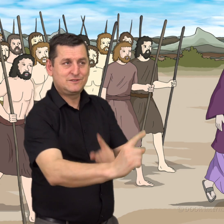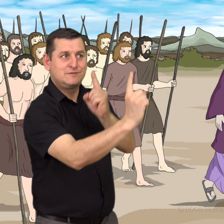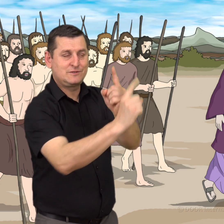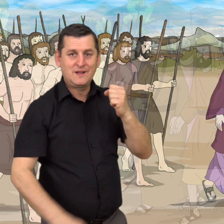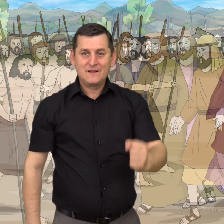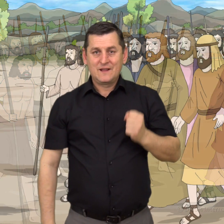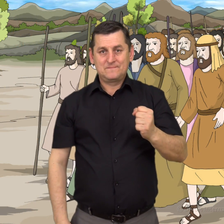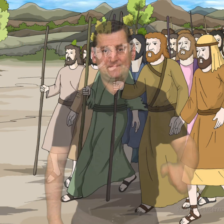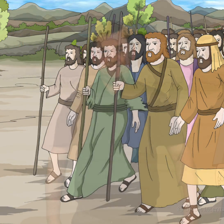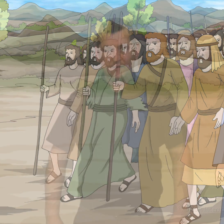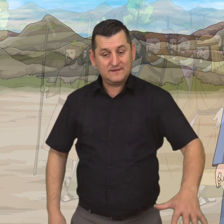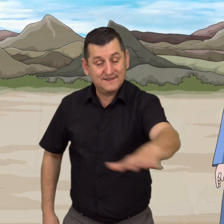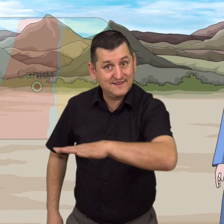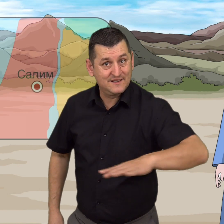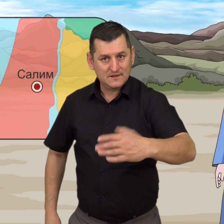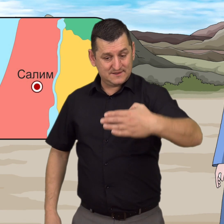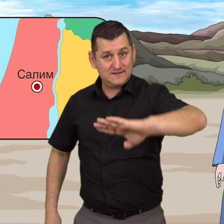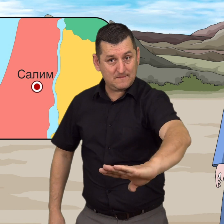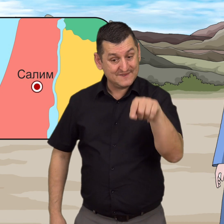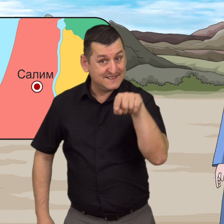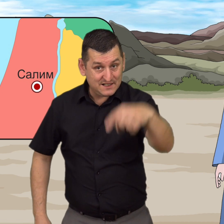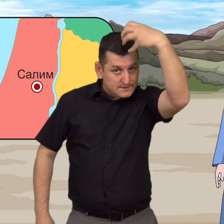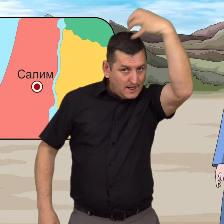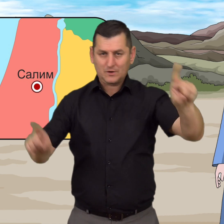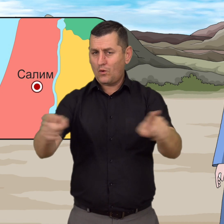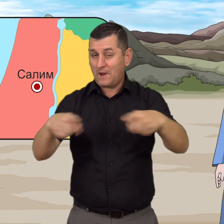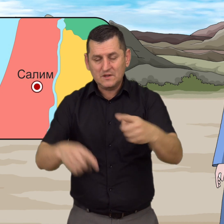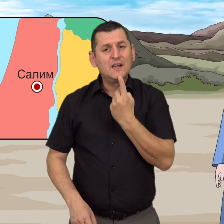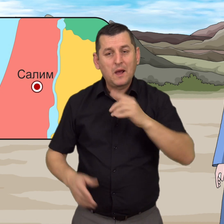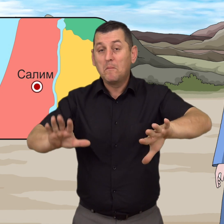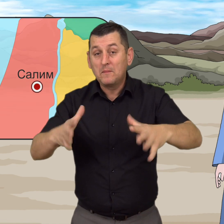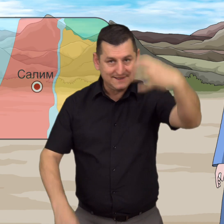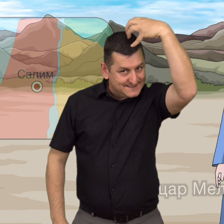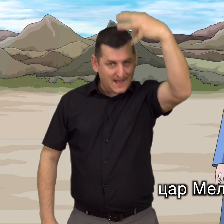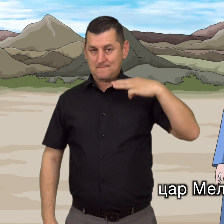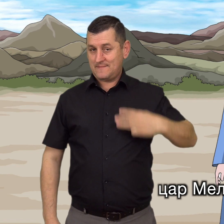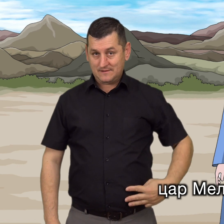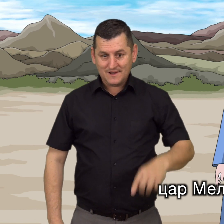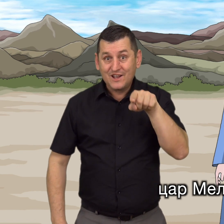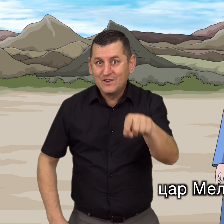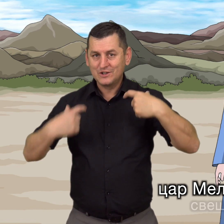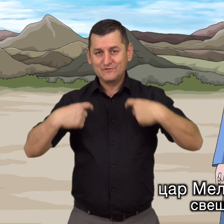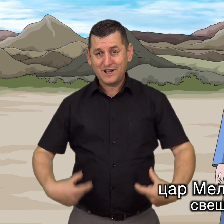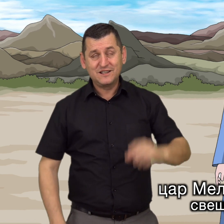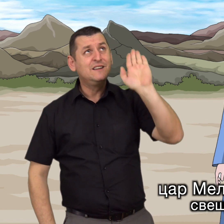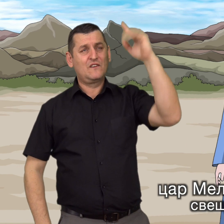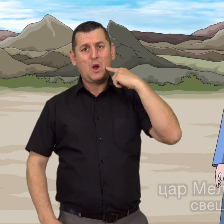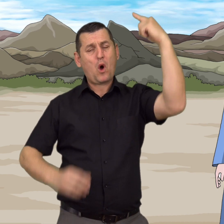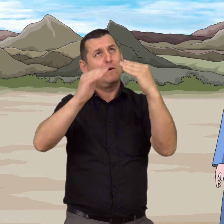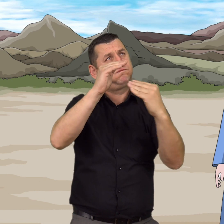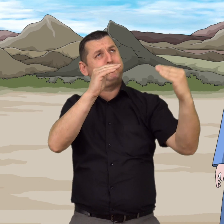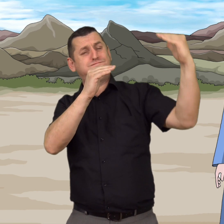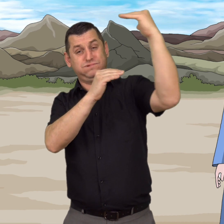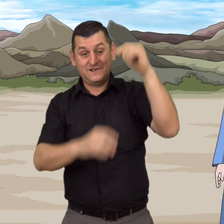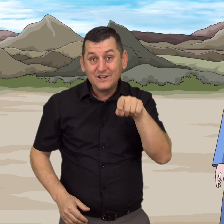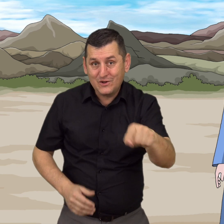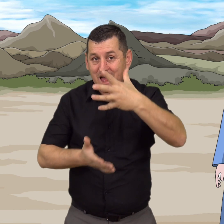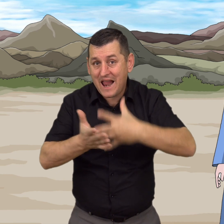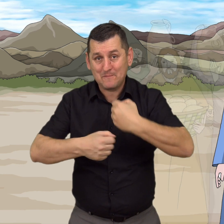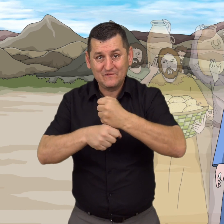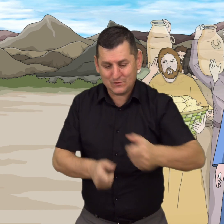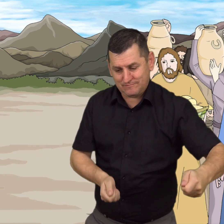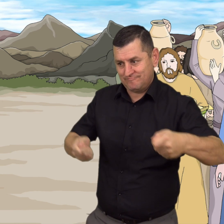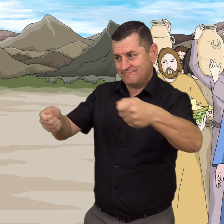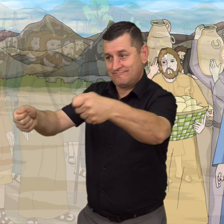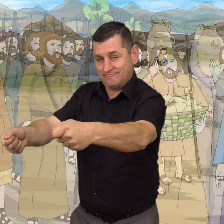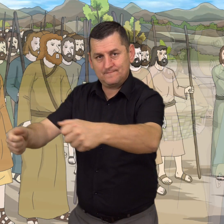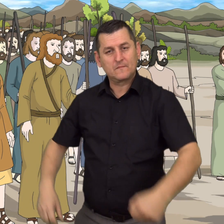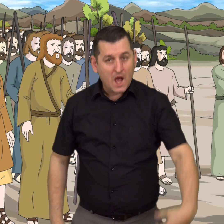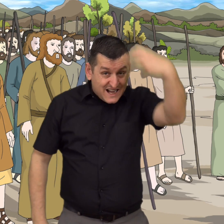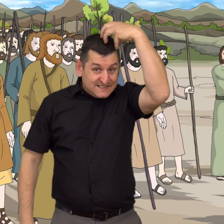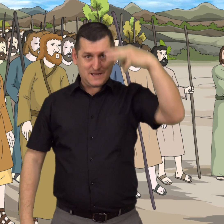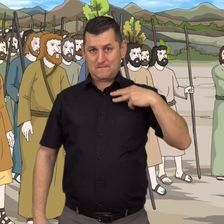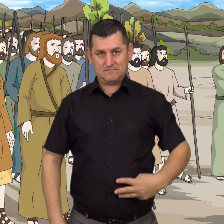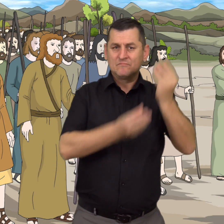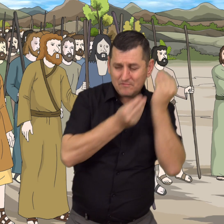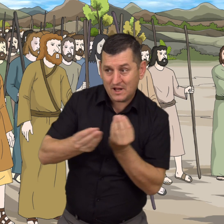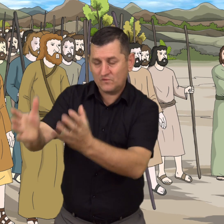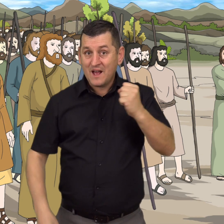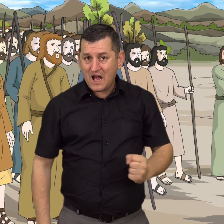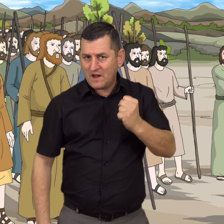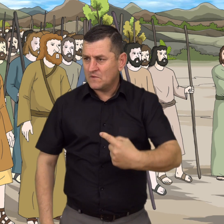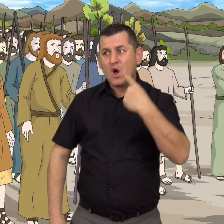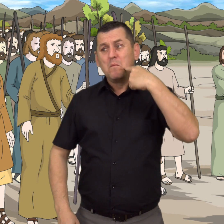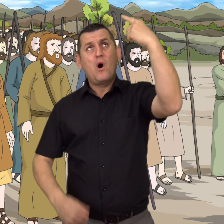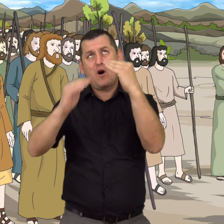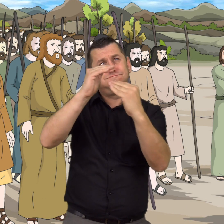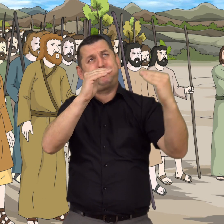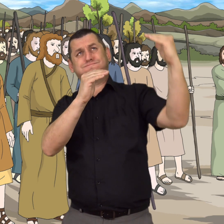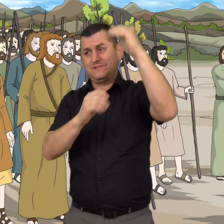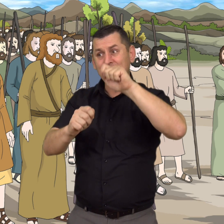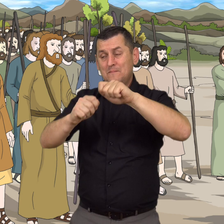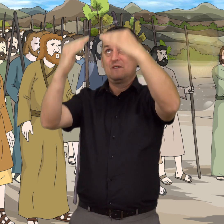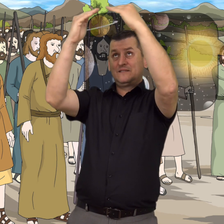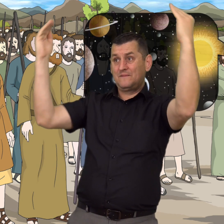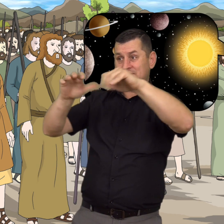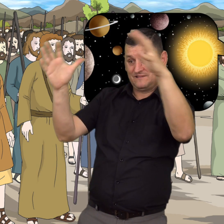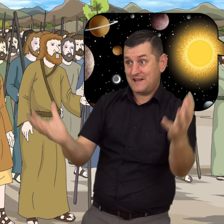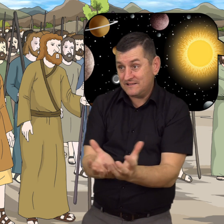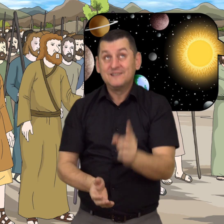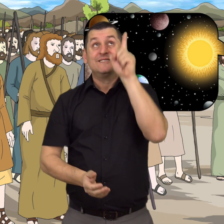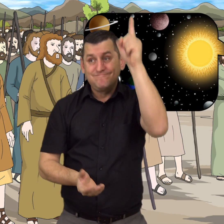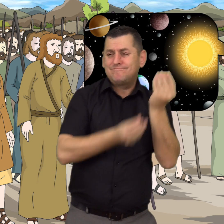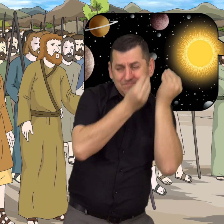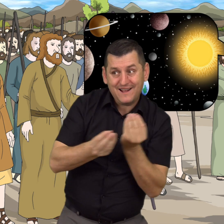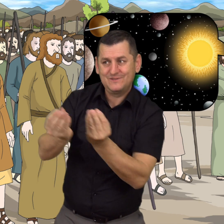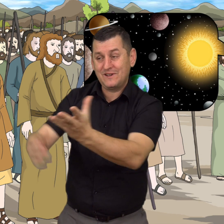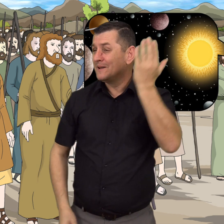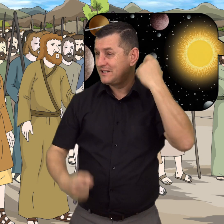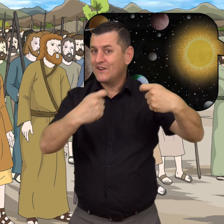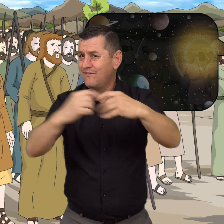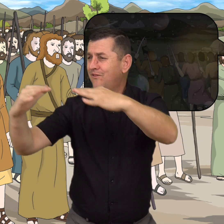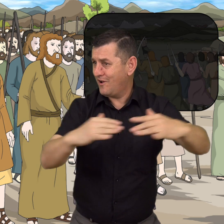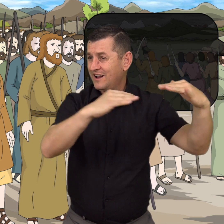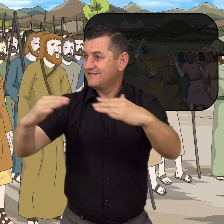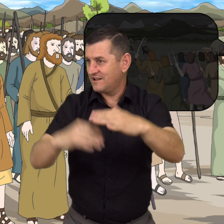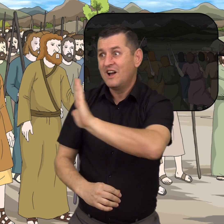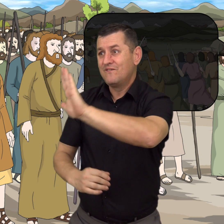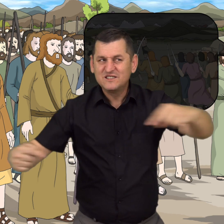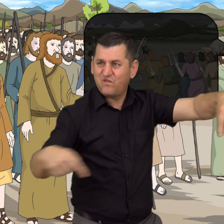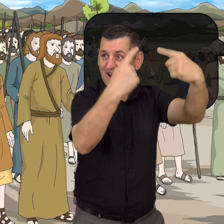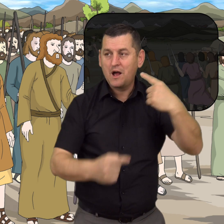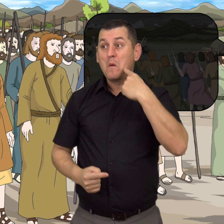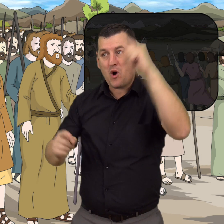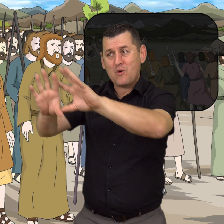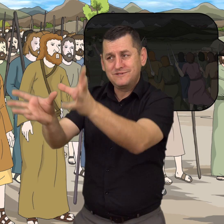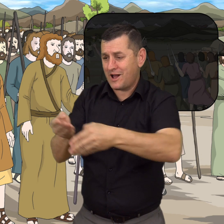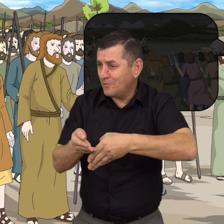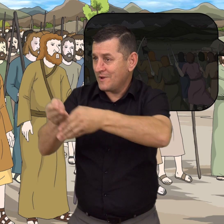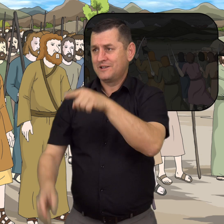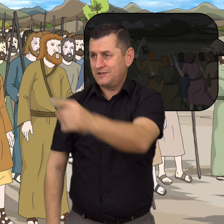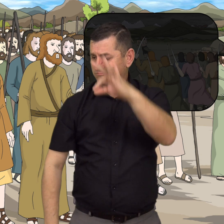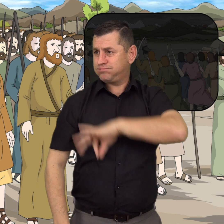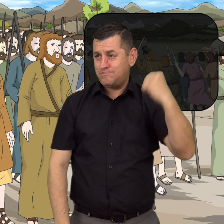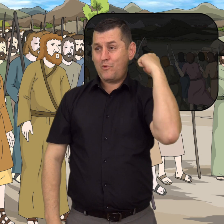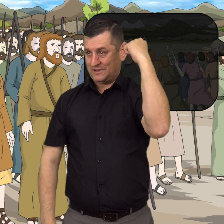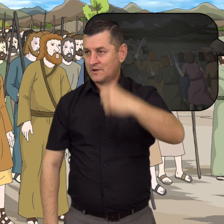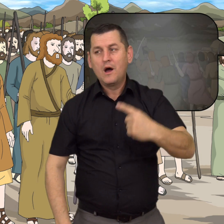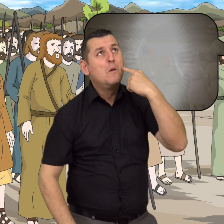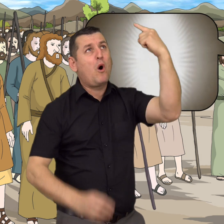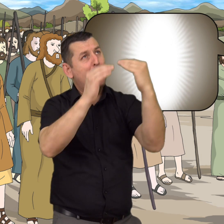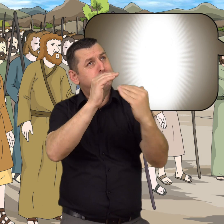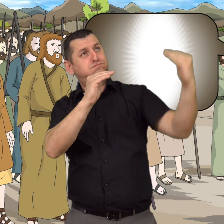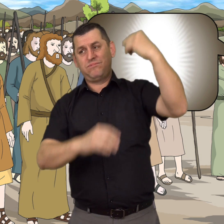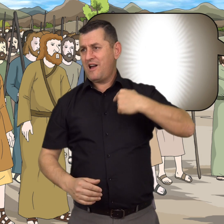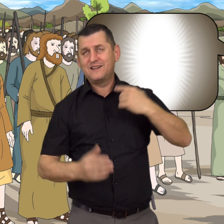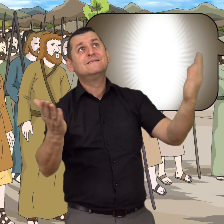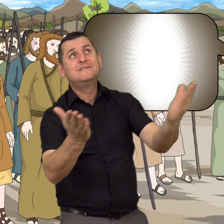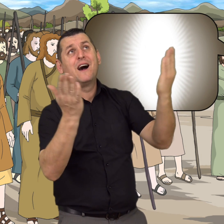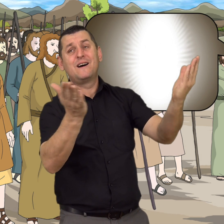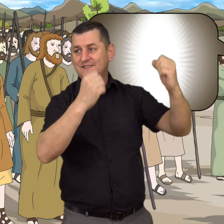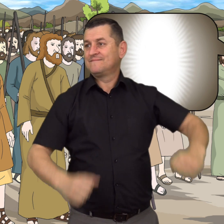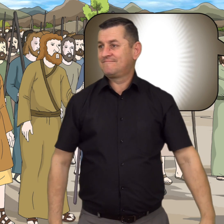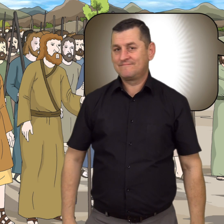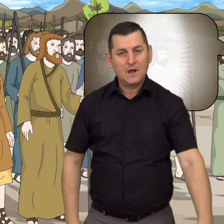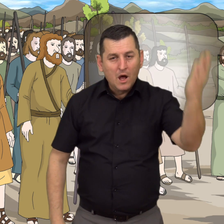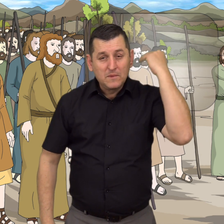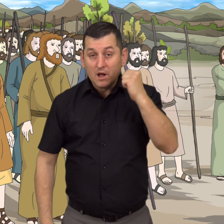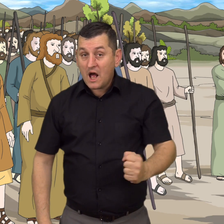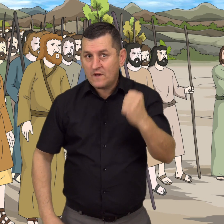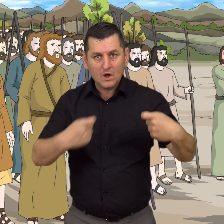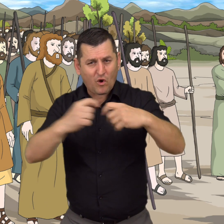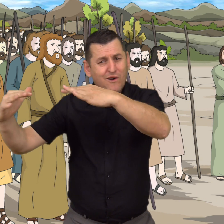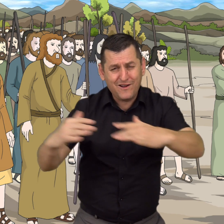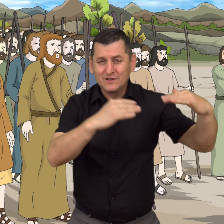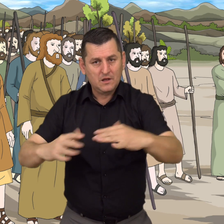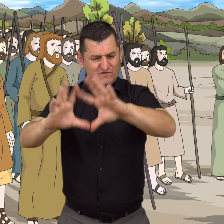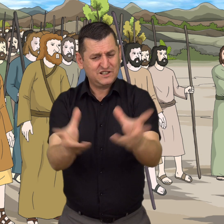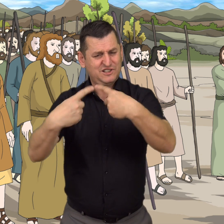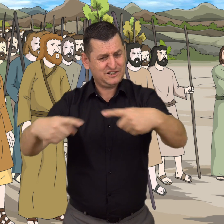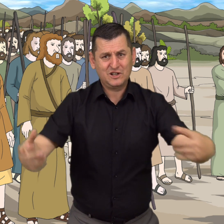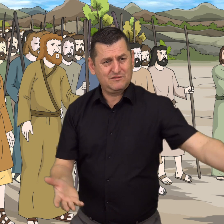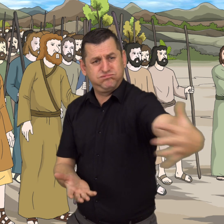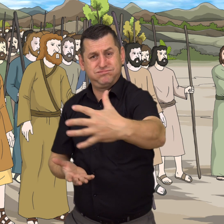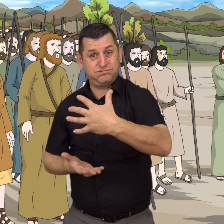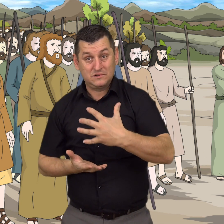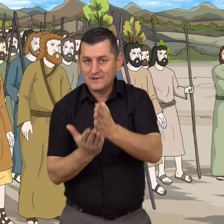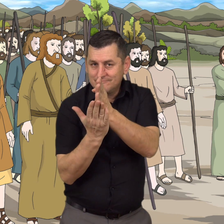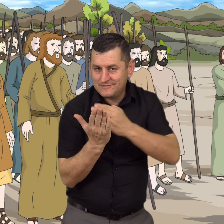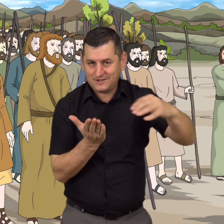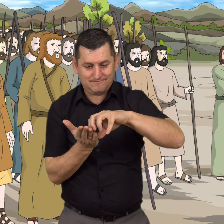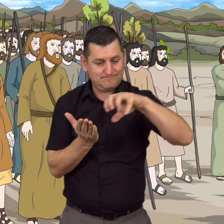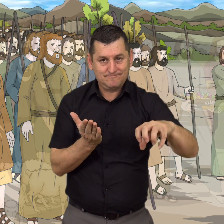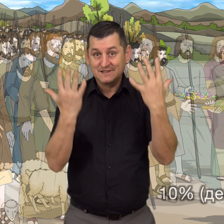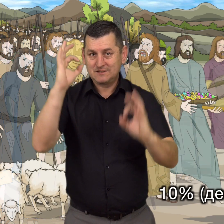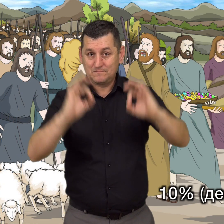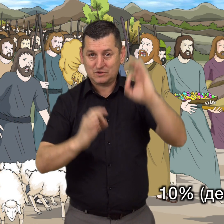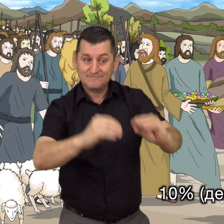Then Melchizedek king of Salem brought out bread and wine—since he was priest of God Most High — and he blessed Abram and said: “Blessed be Abram by God Most High, Creator of heaven and earth, and blessed be God Most High, who has delivered your enemies into your hand.”